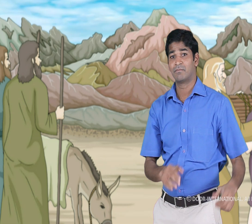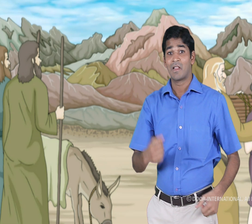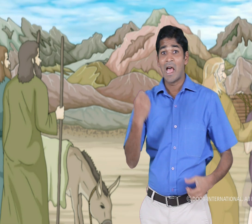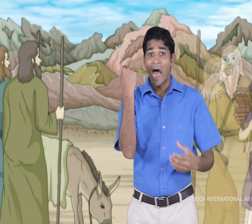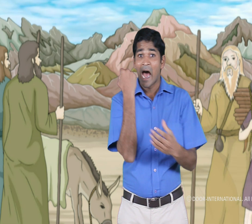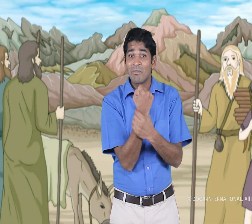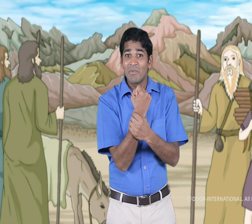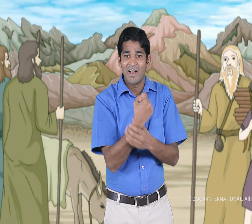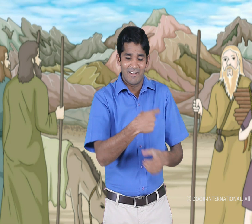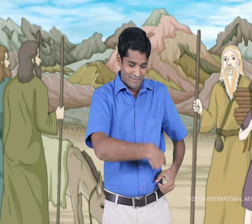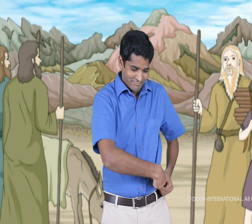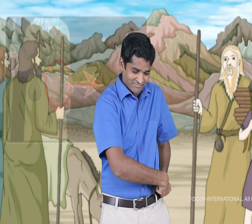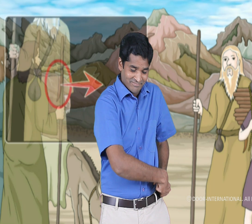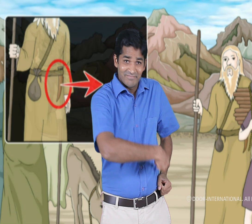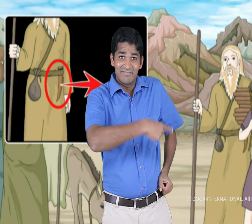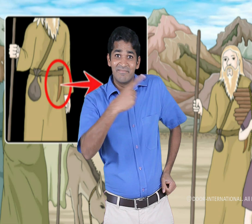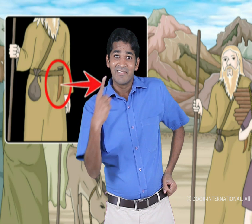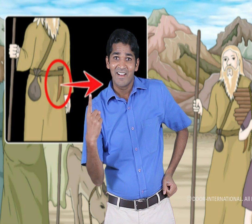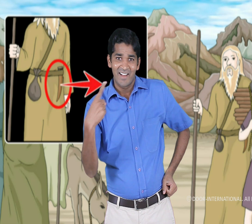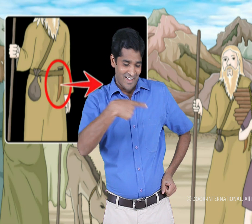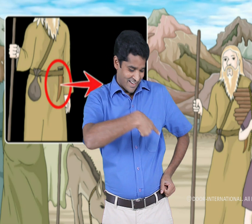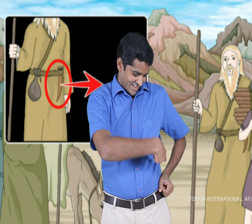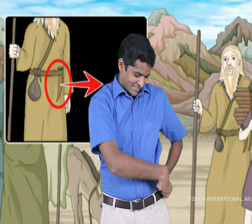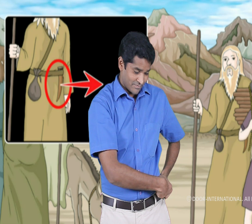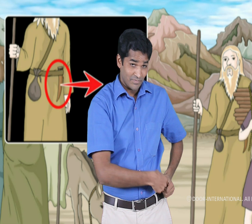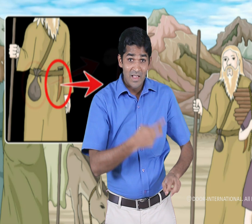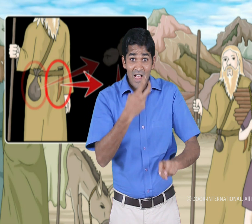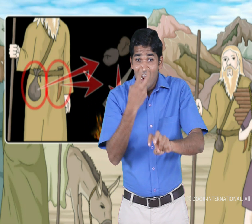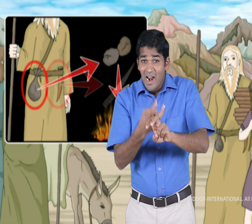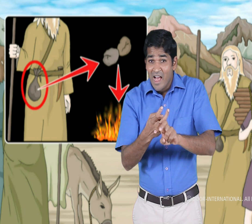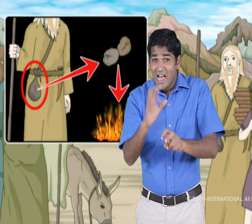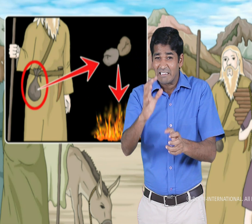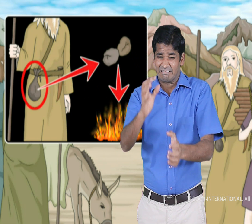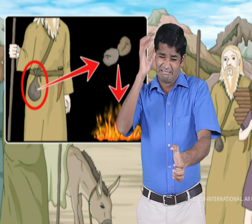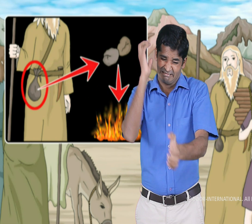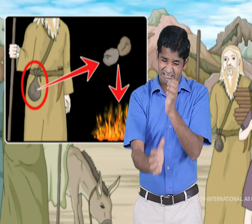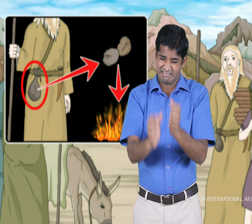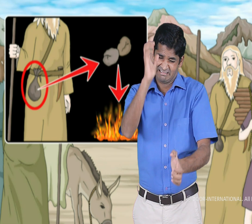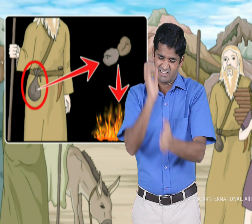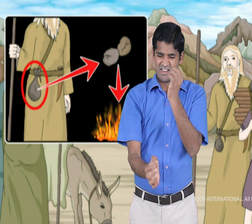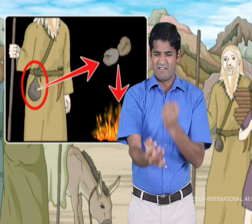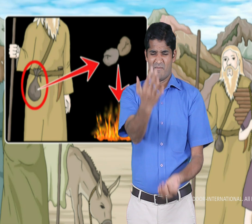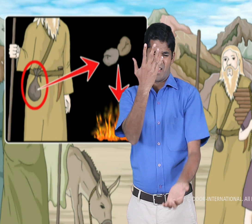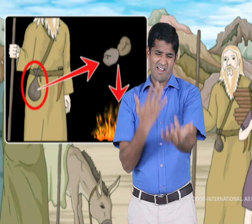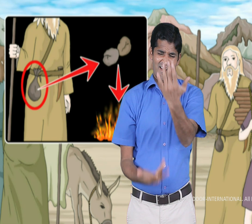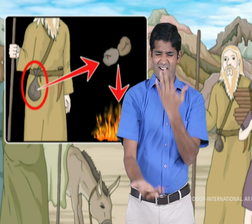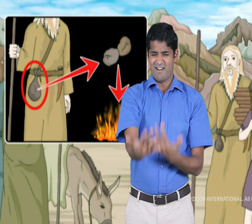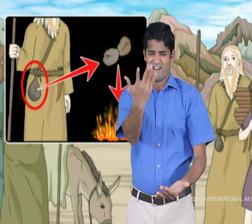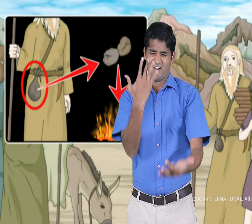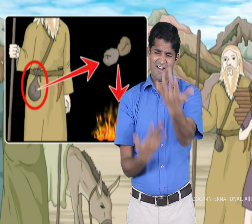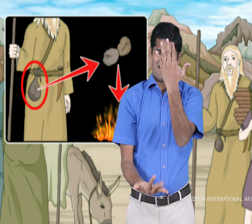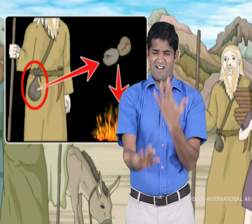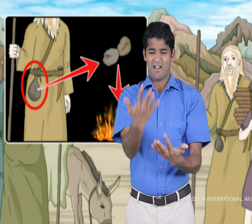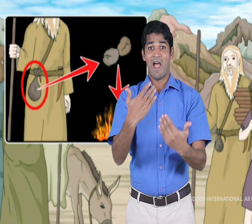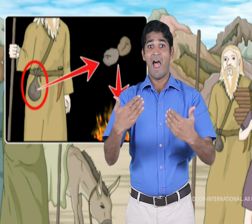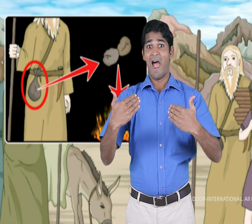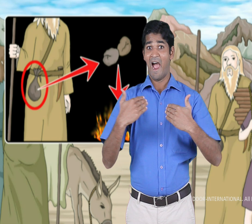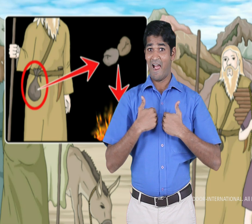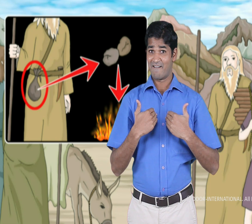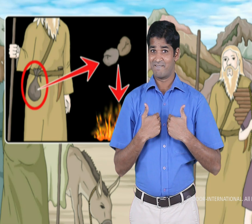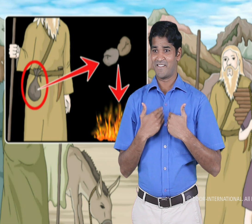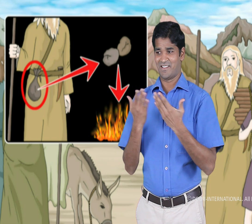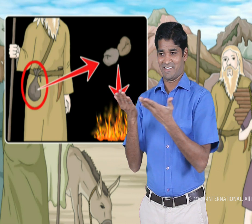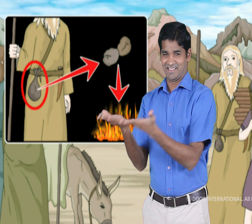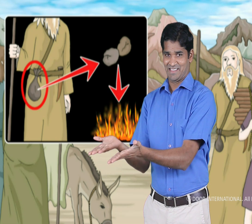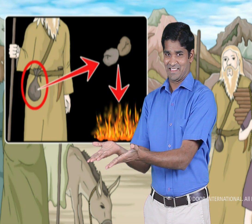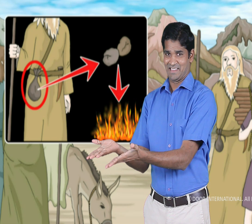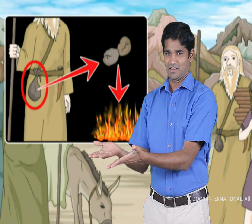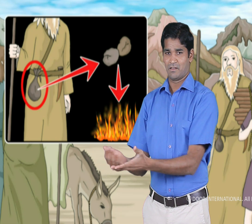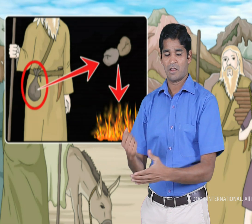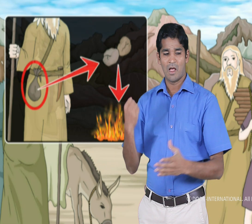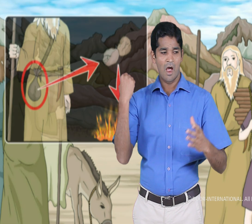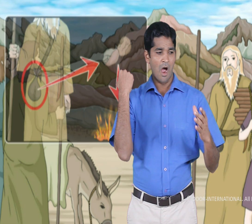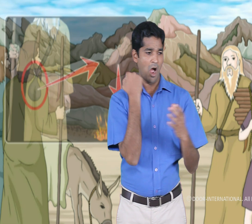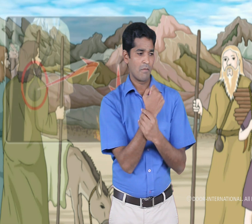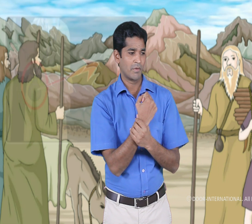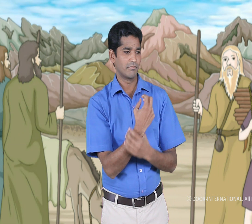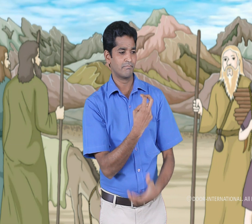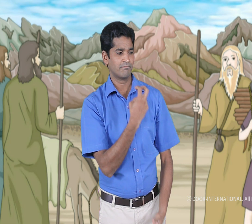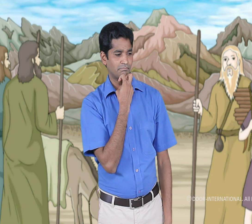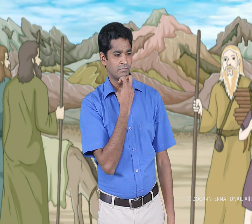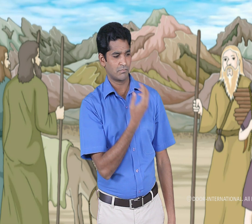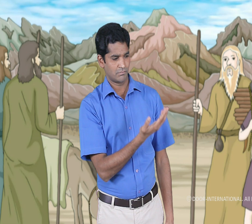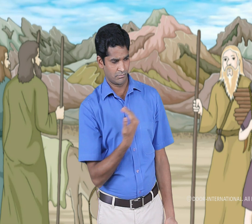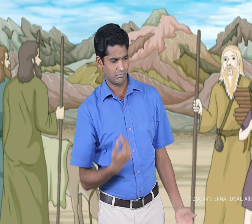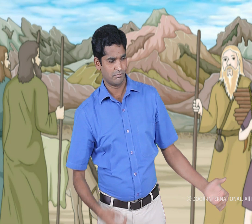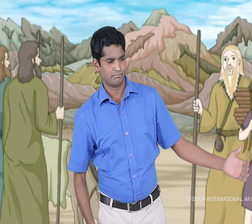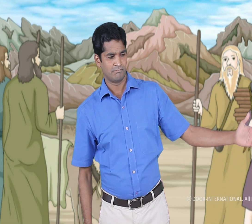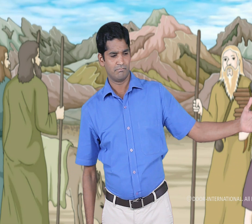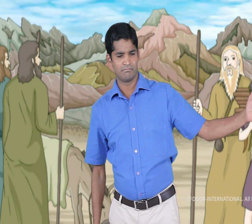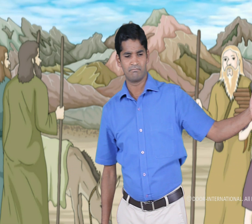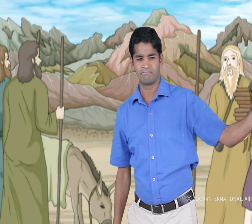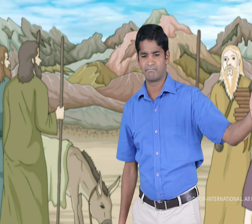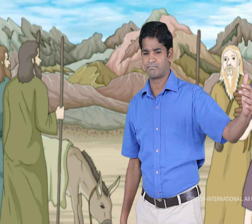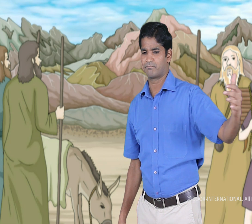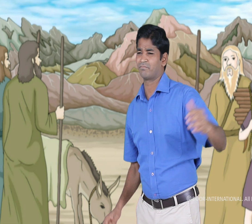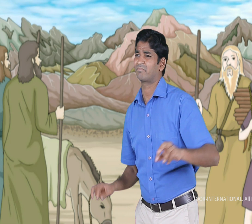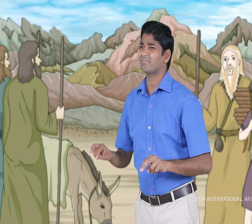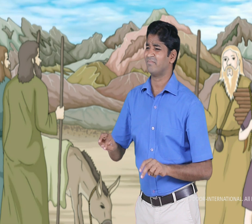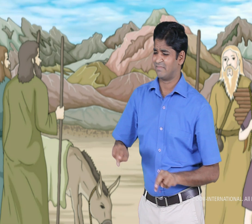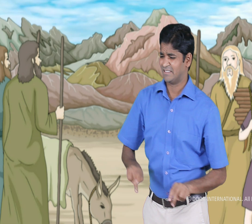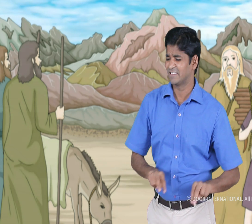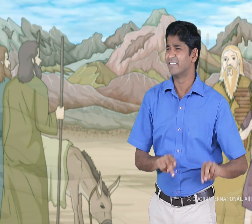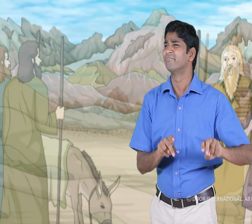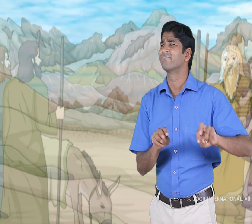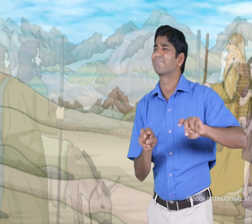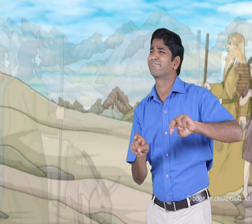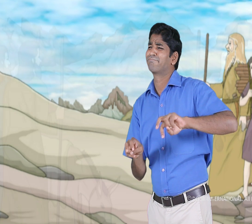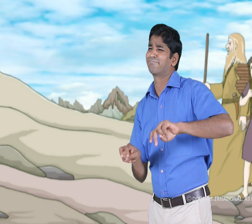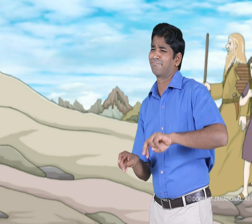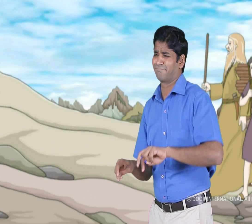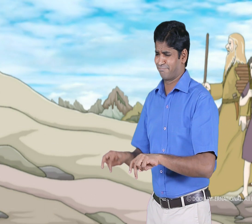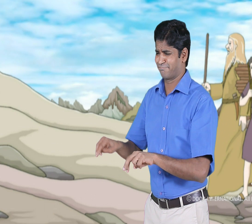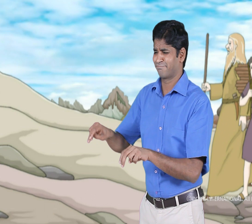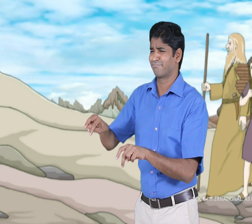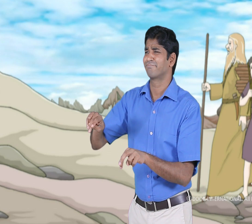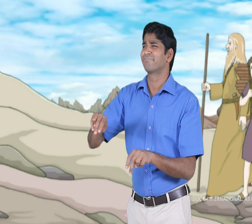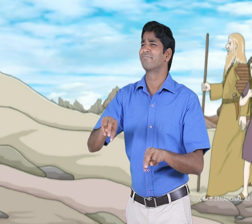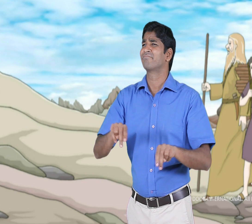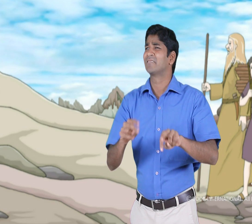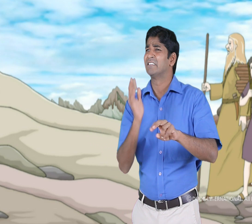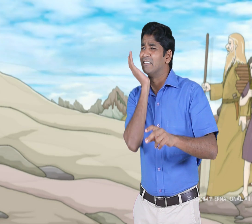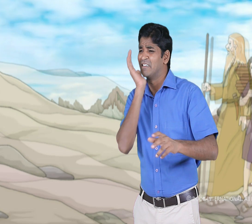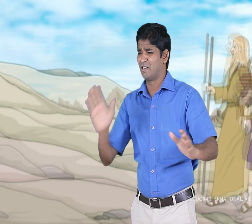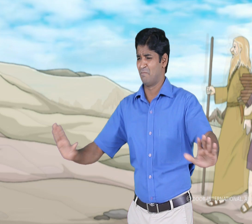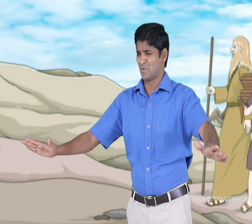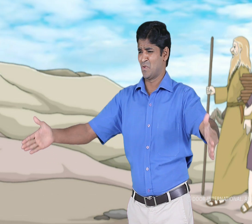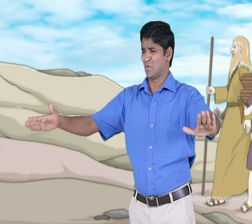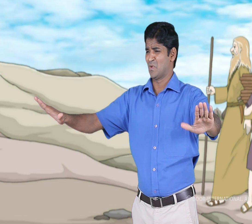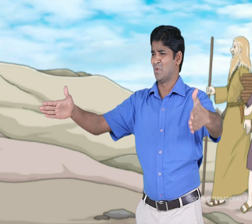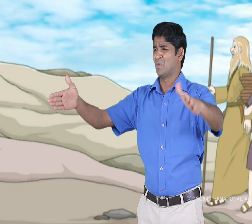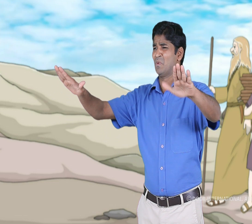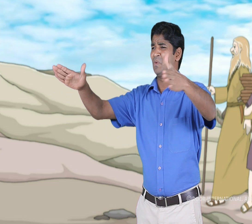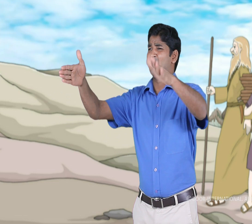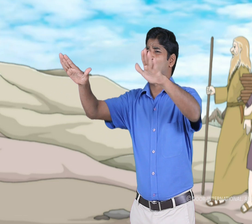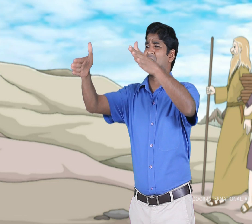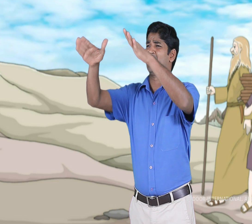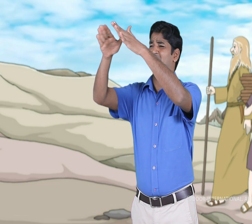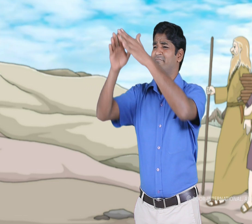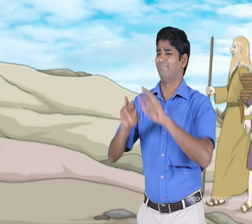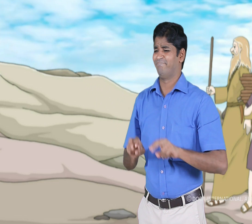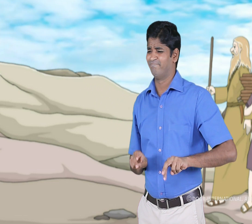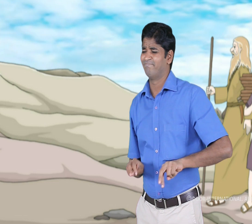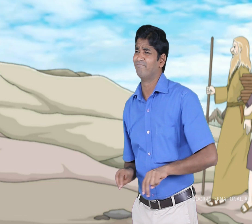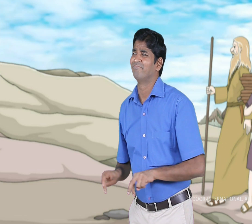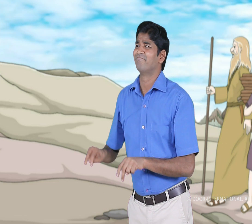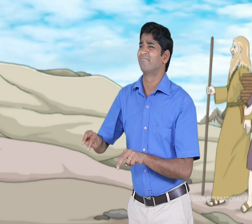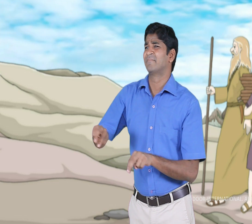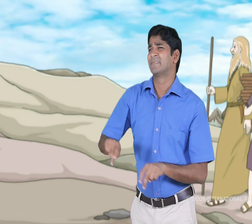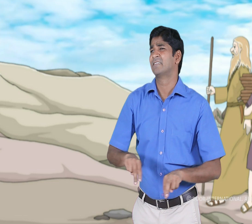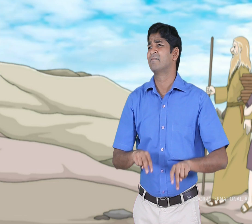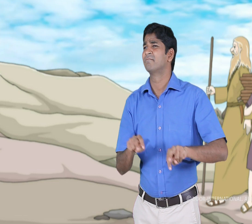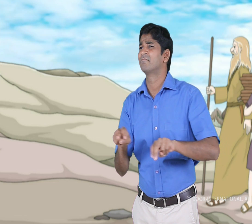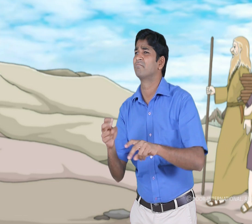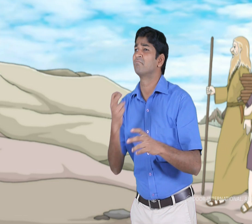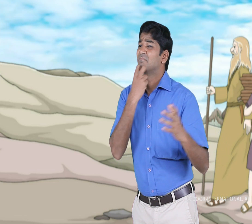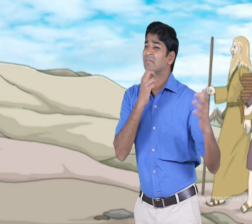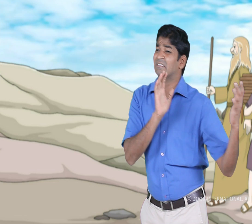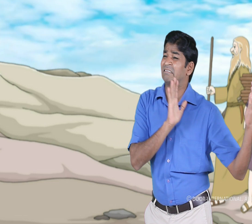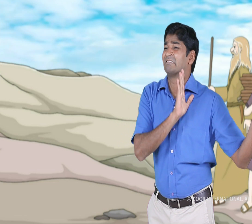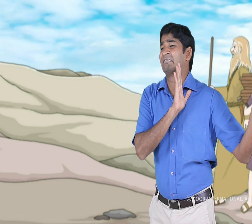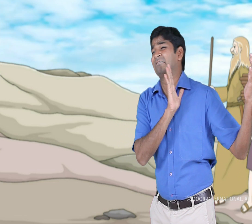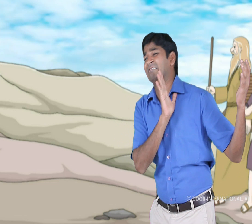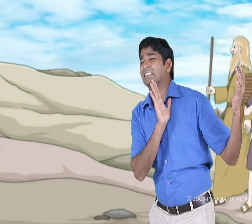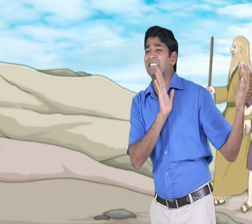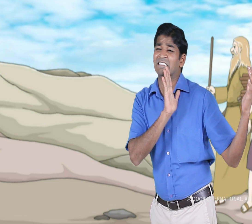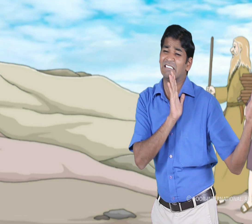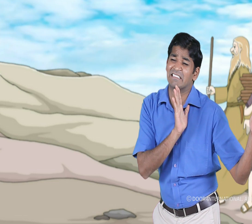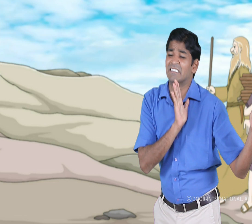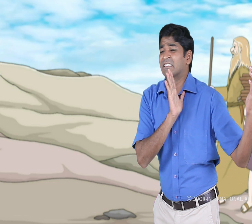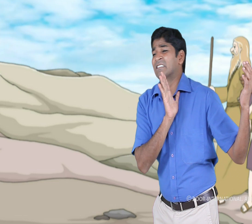He himself carried the fire and the sacrificial knife, and the two of them walked on together.